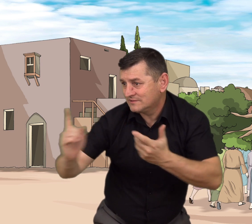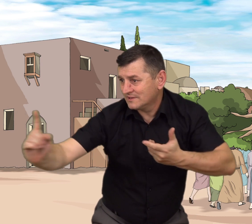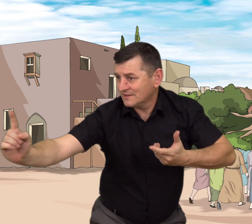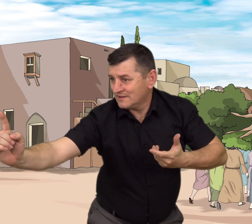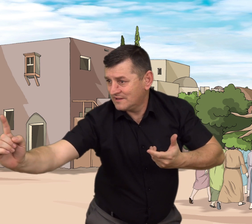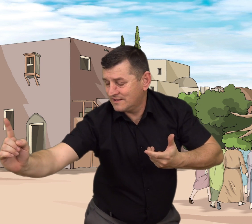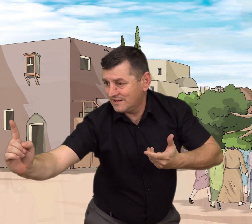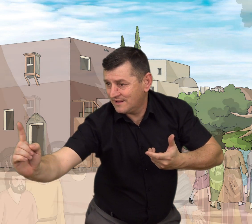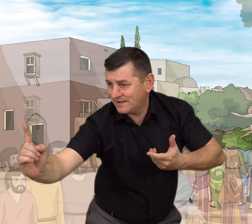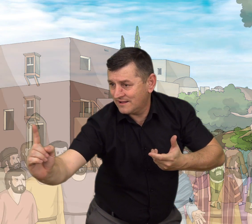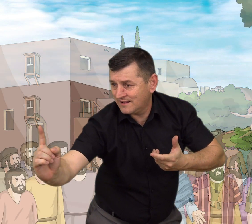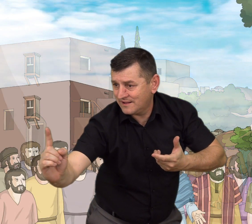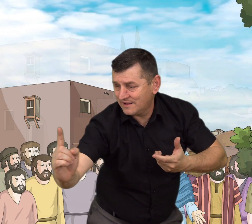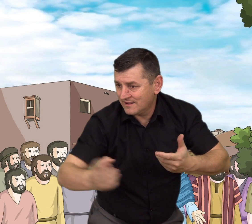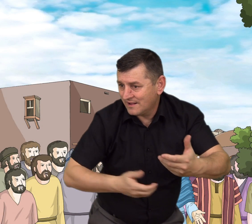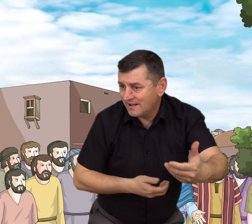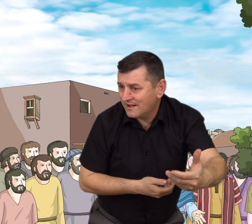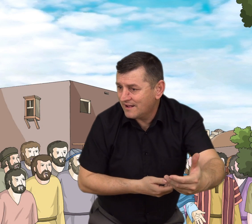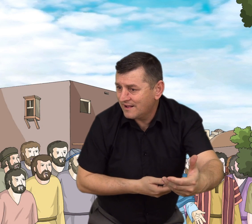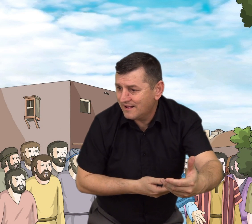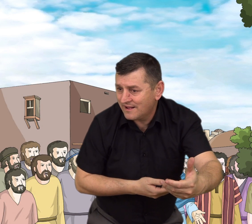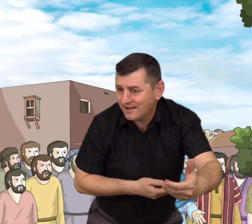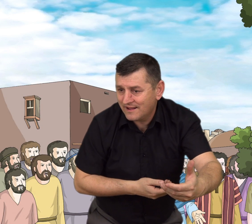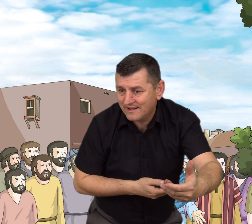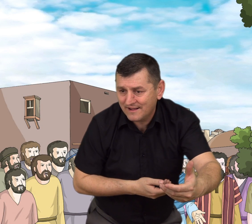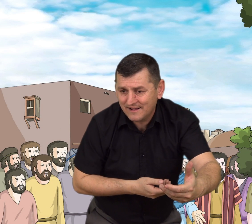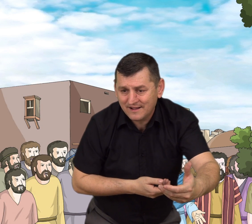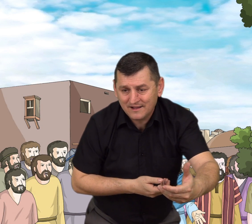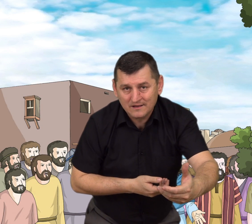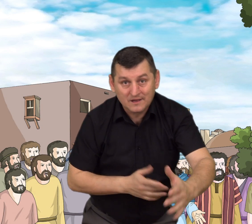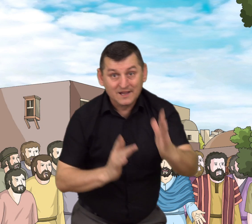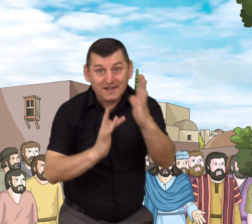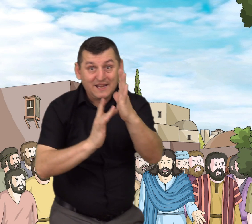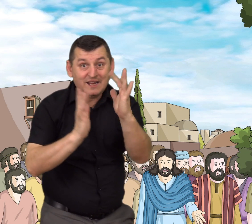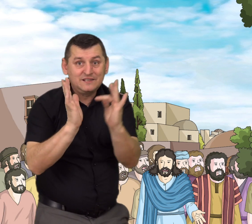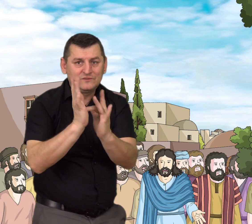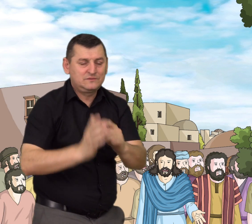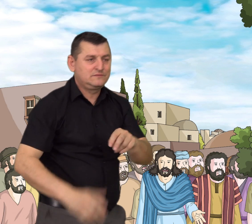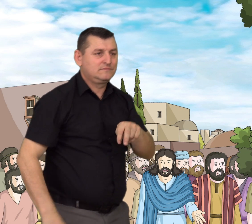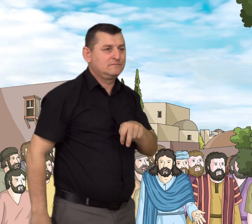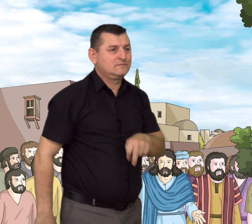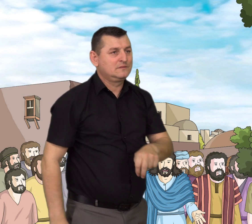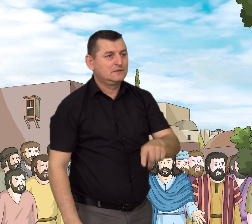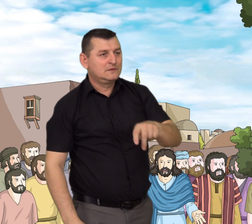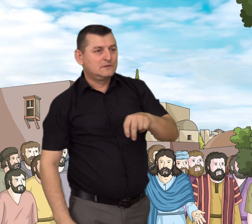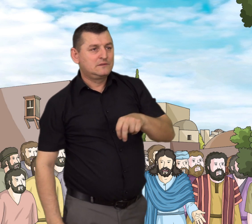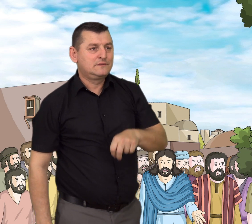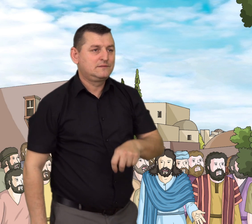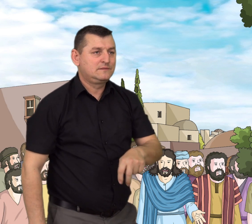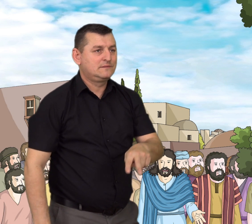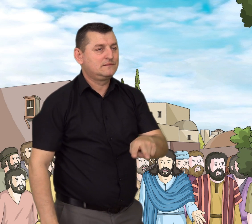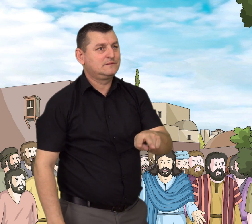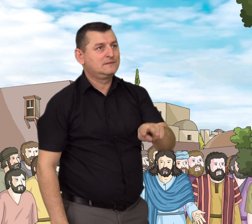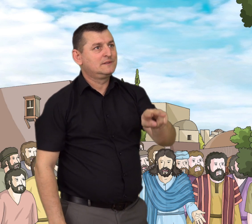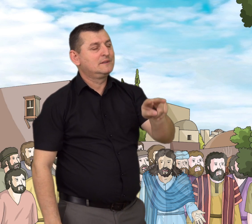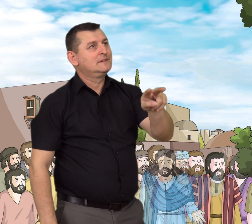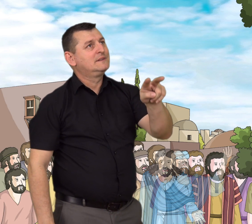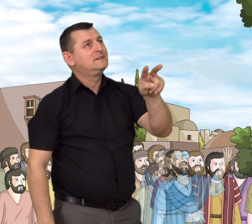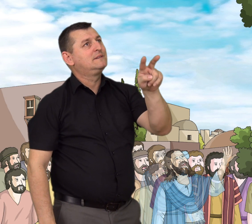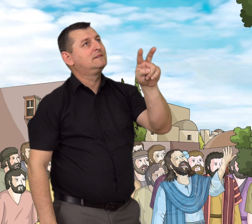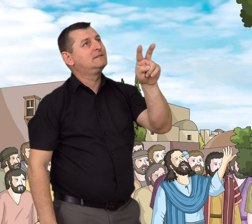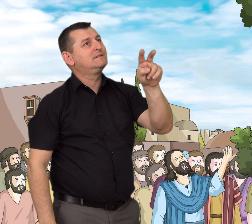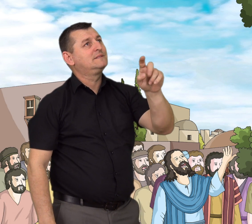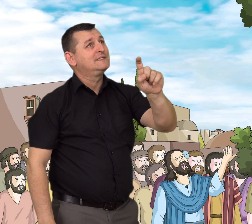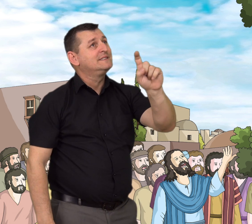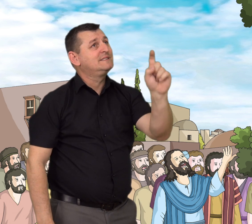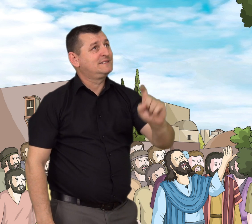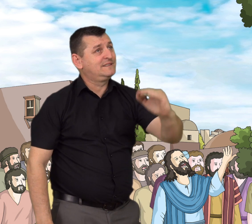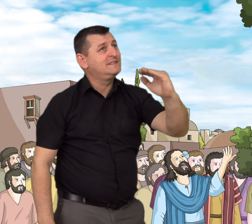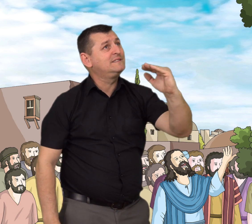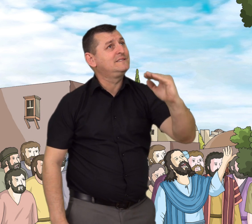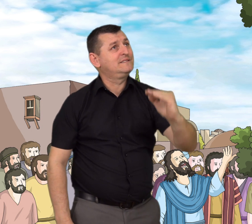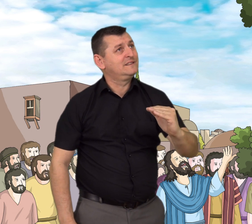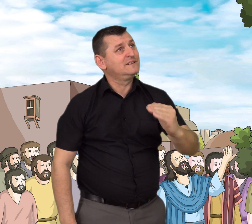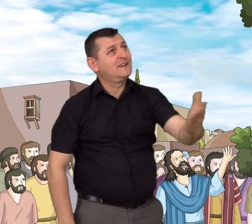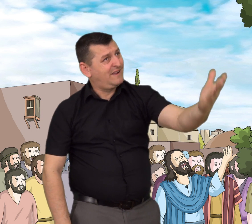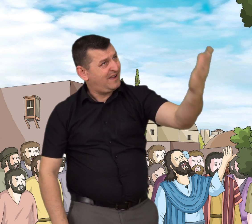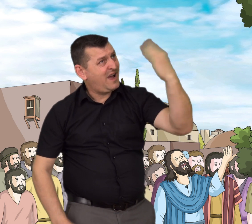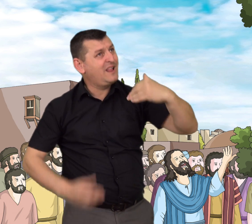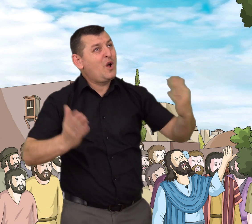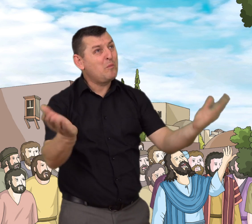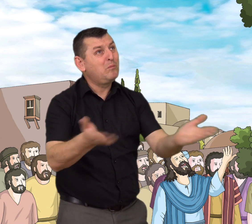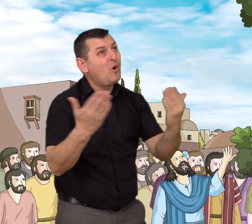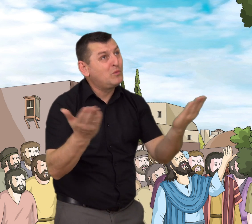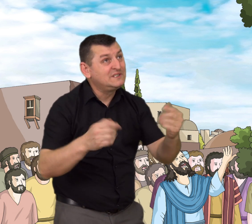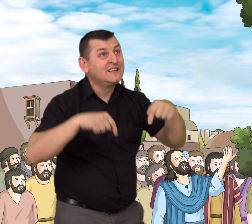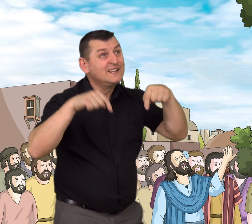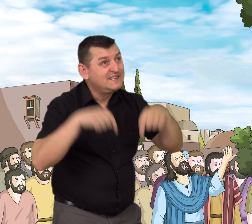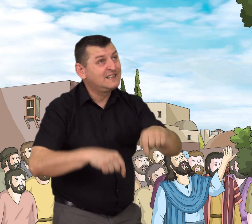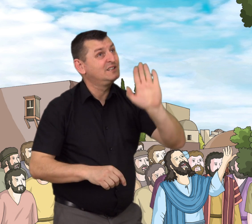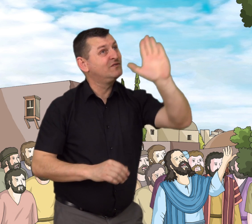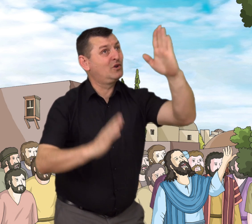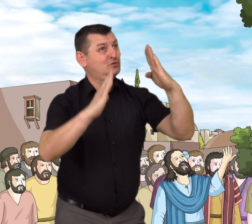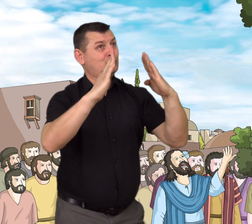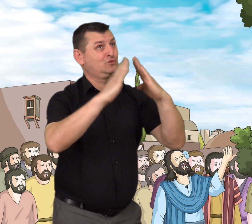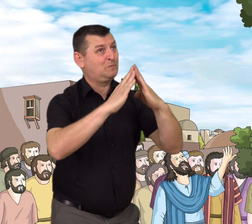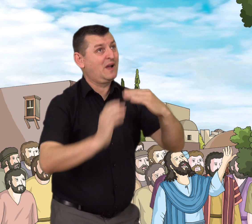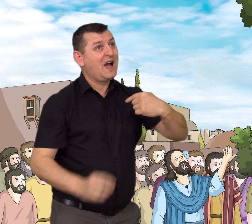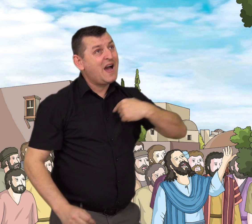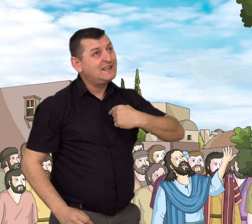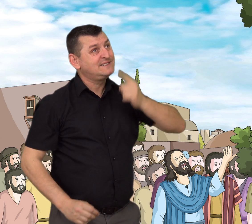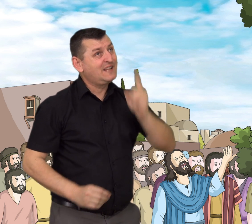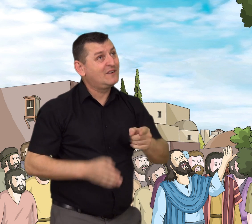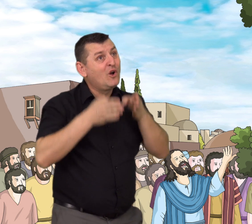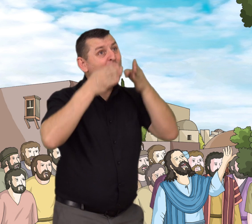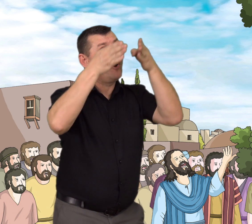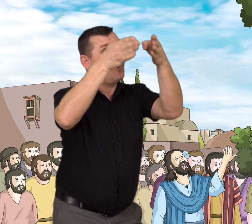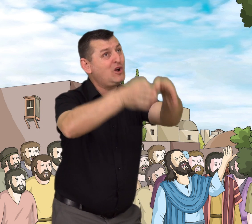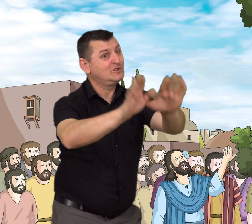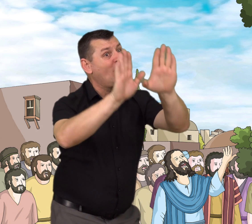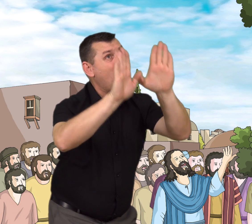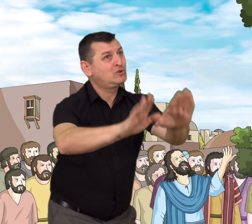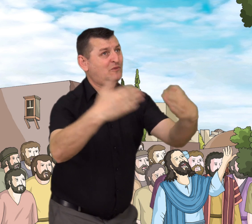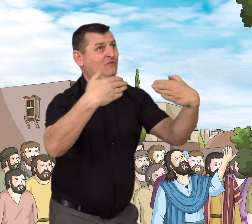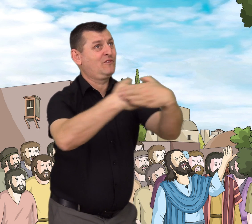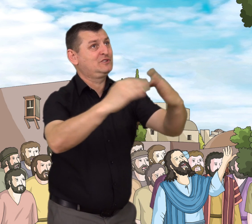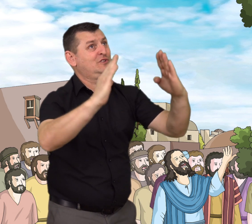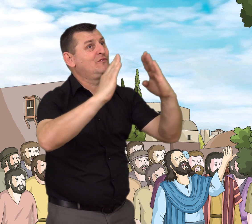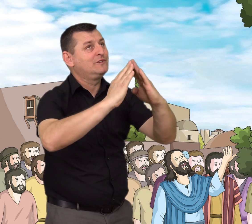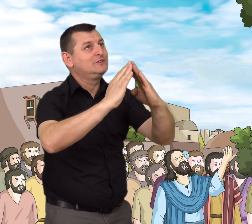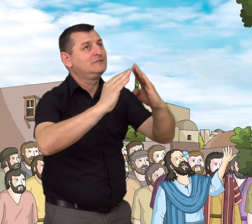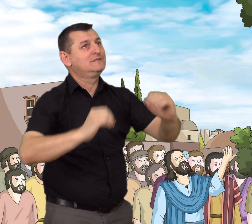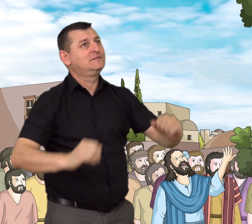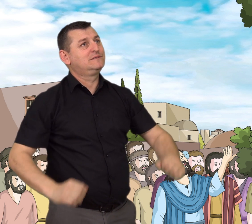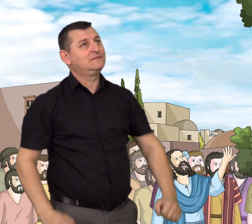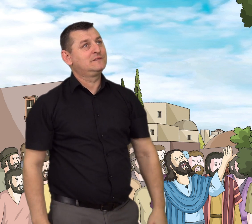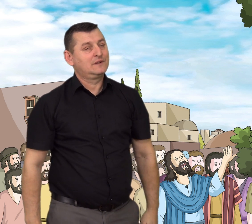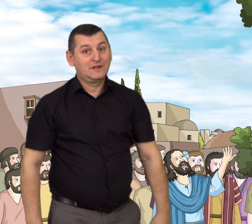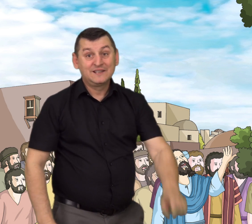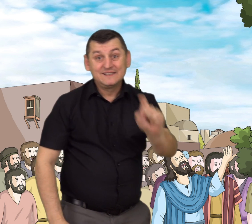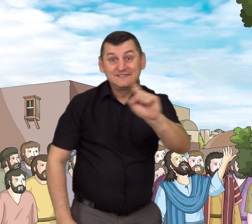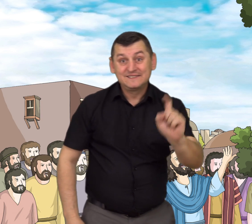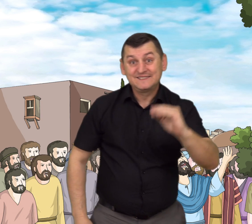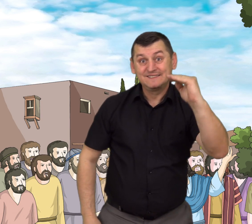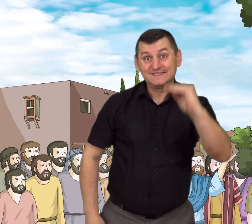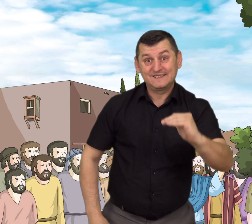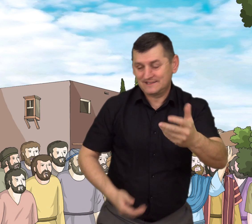When Jesus came to that place, He looked up and said, “Zacchaeus, hurry down, for I must stay at your house today.”